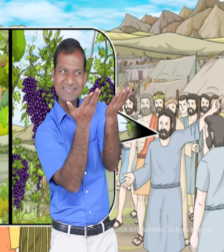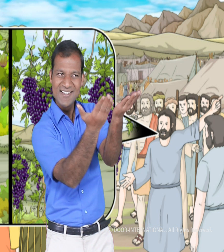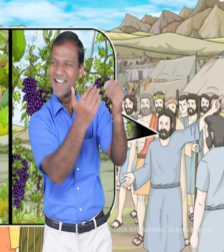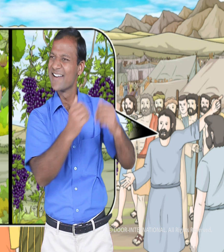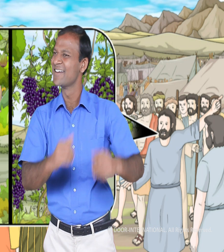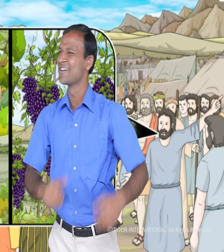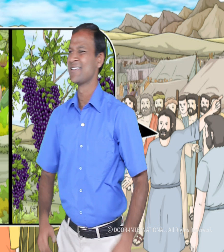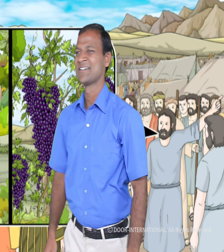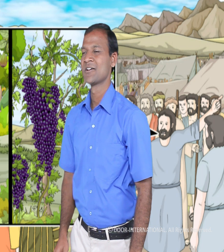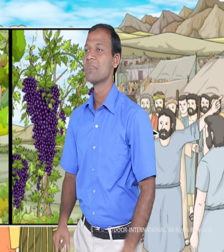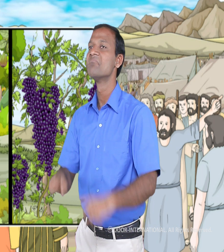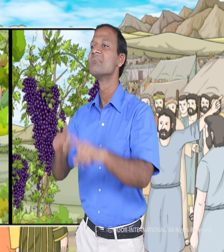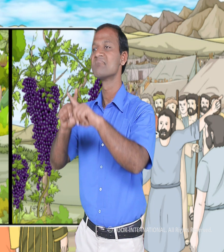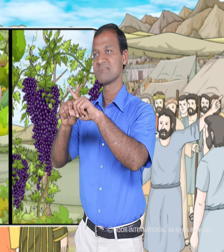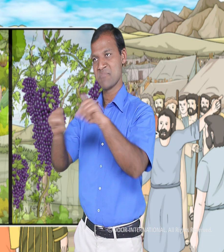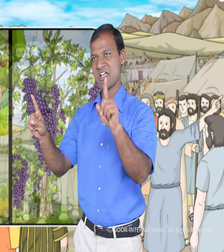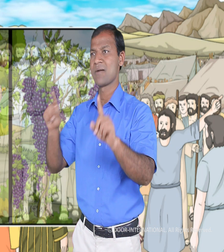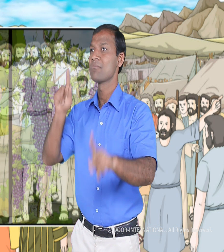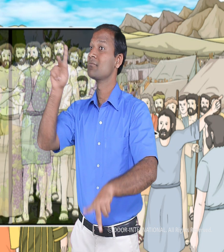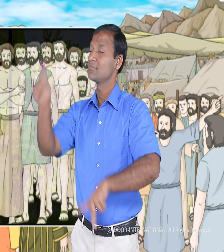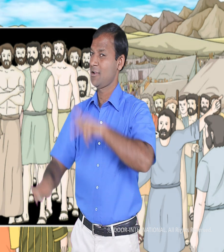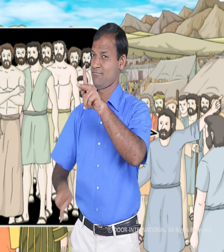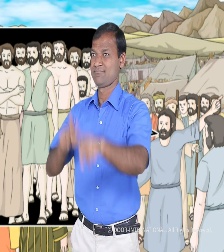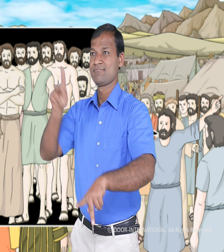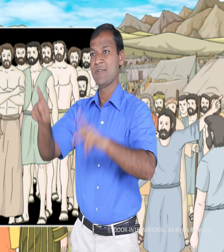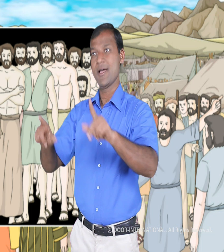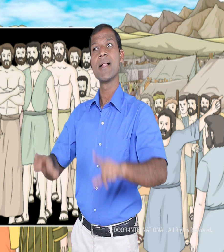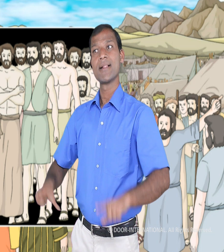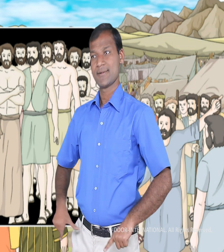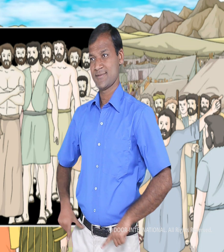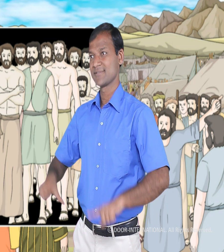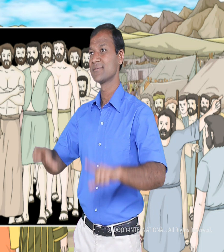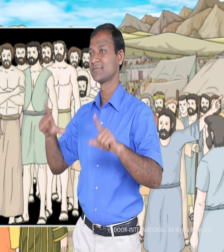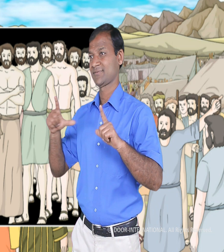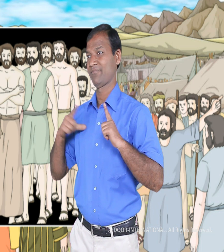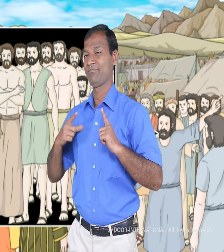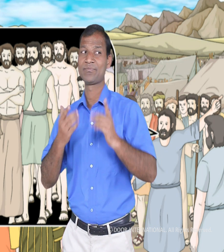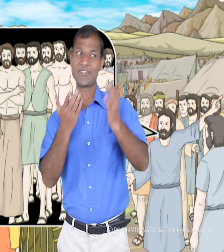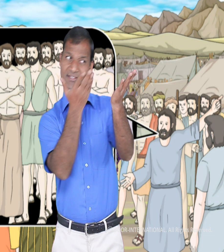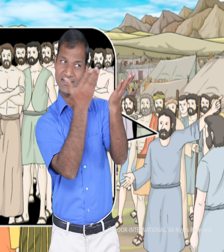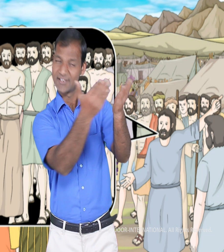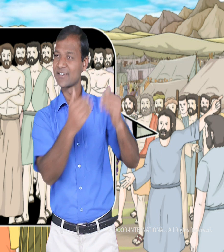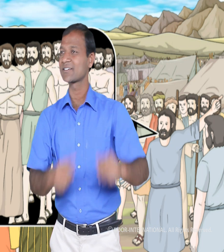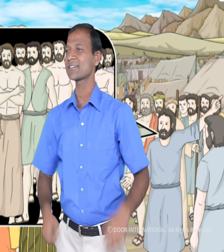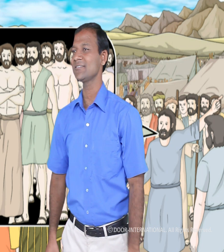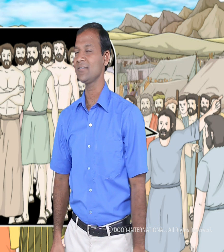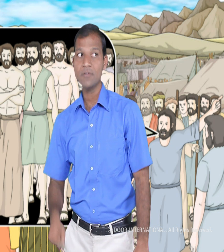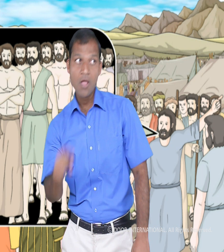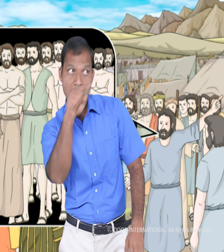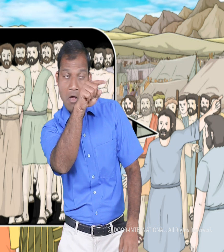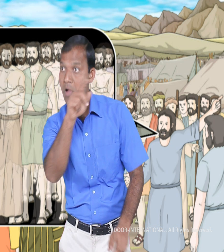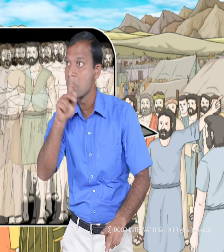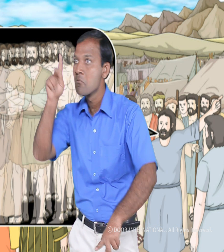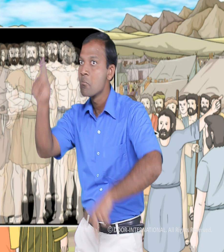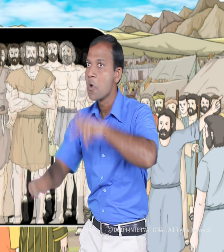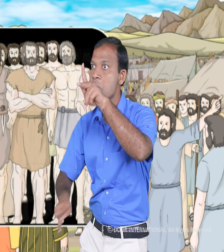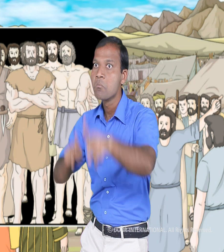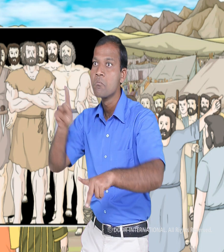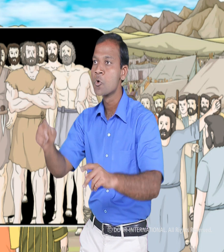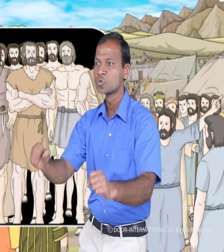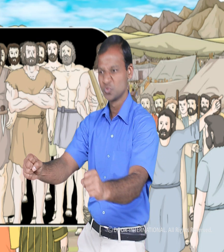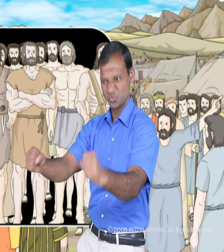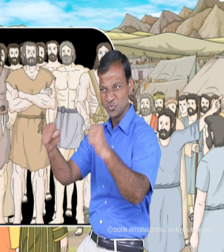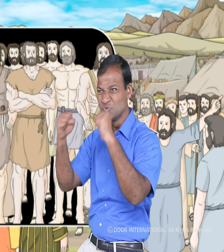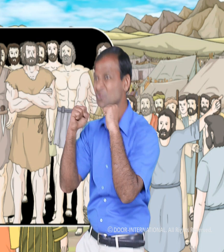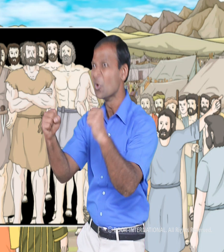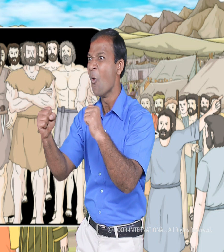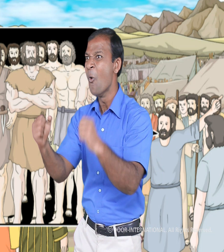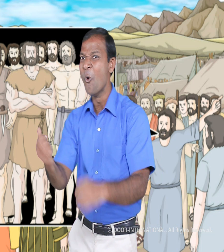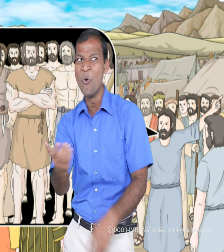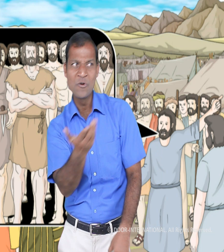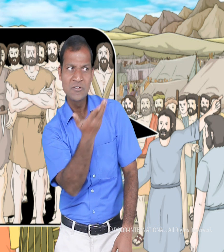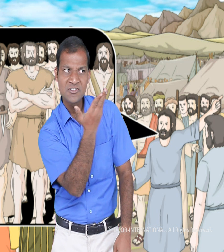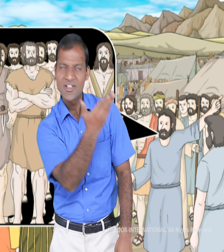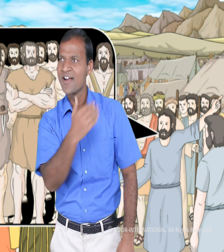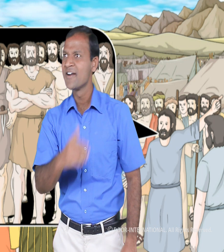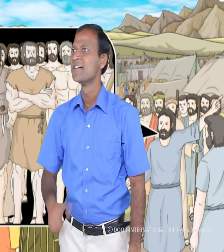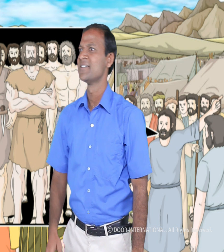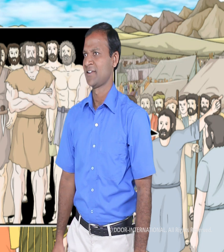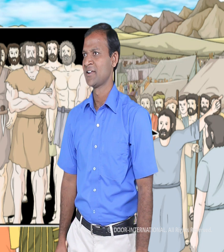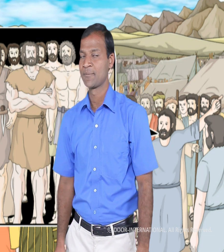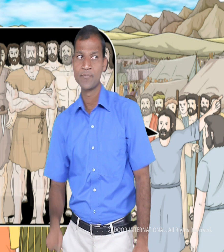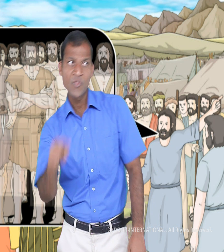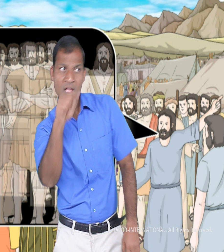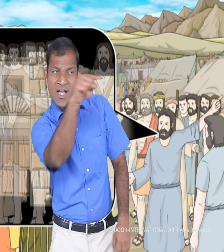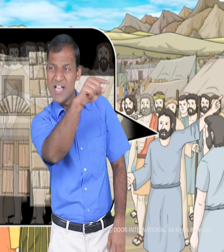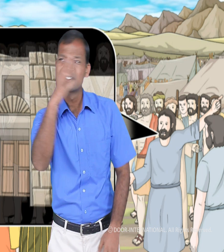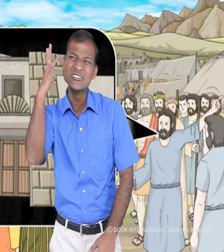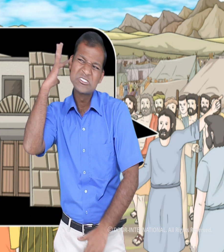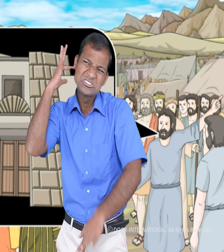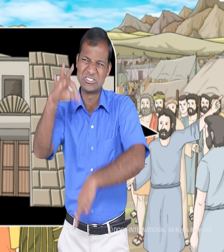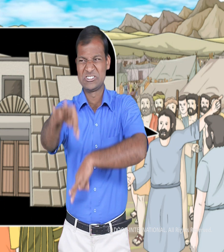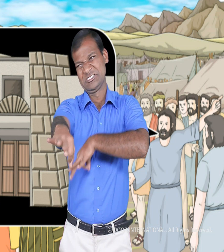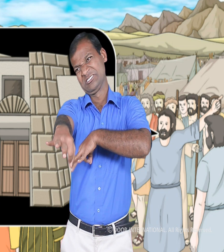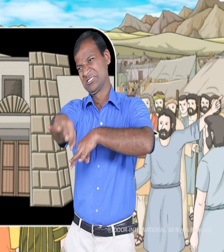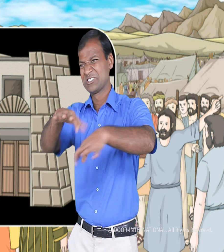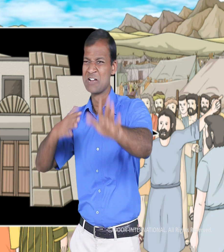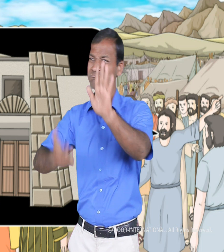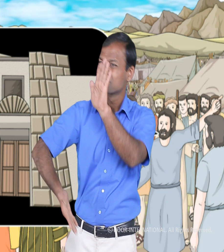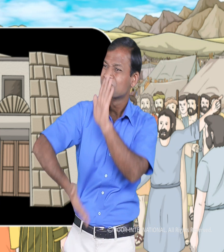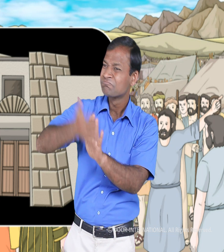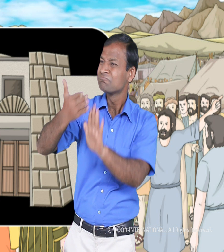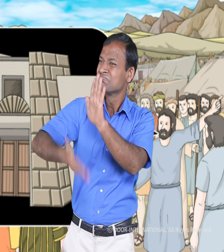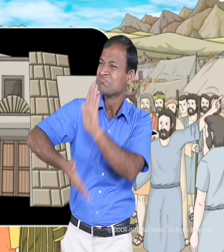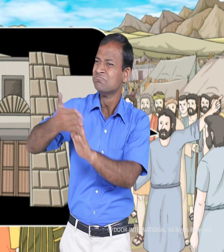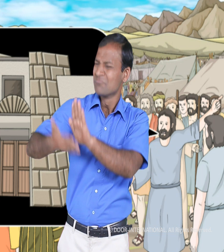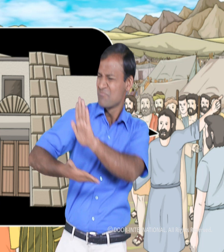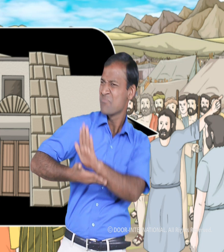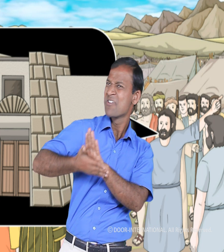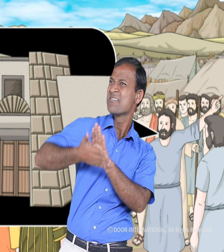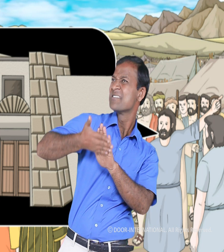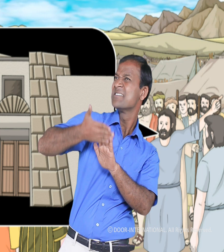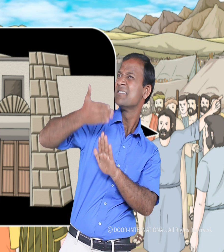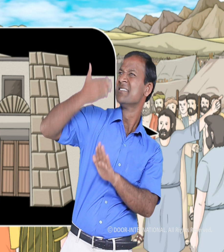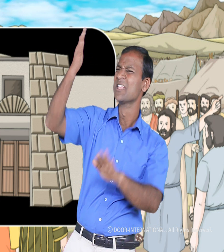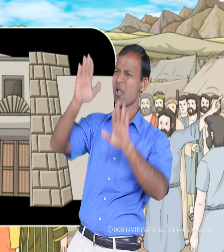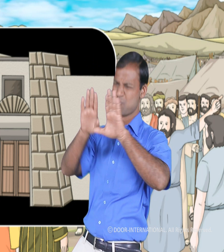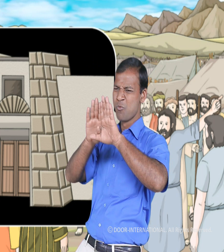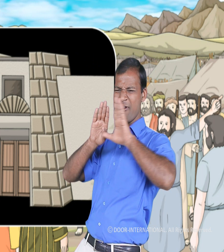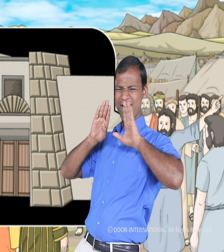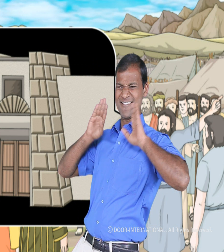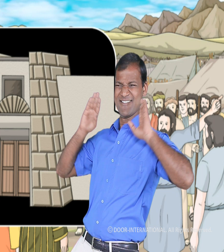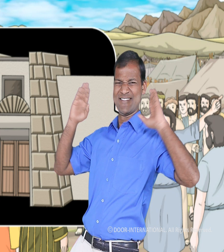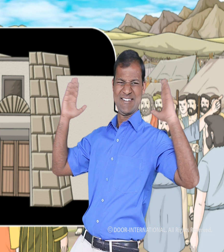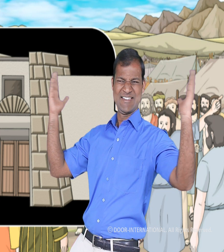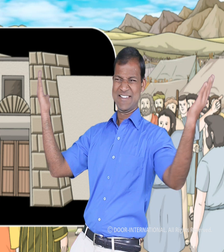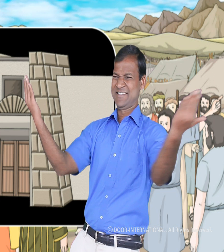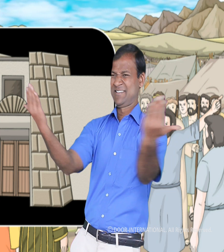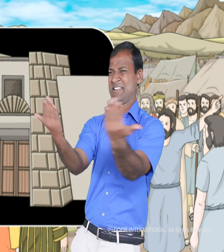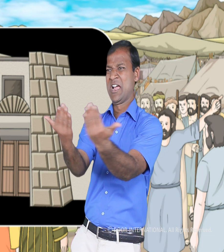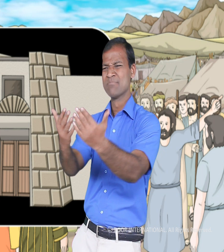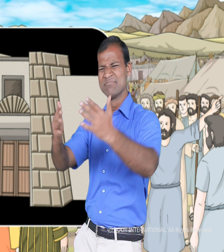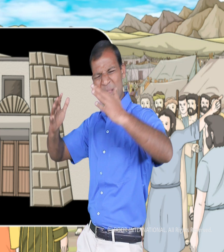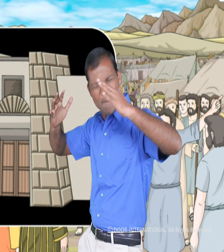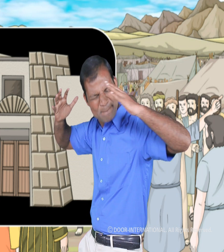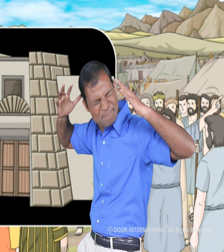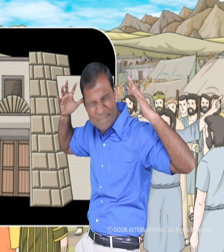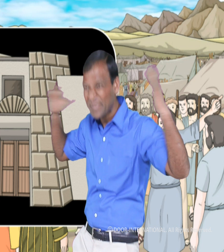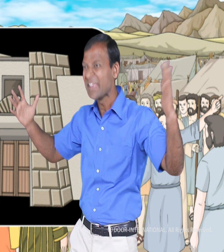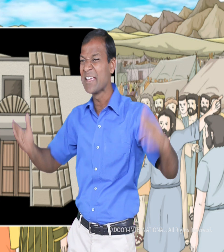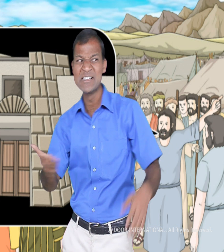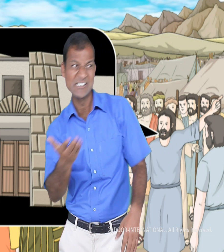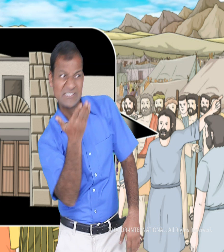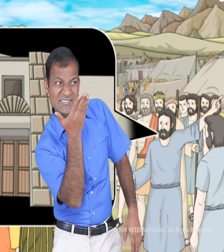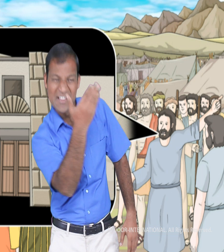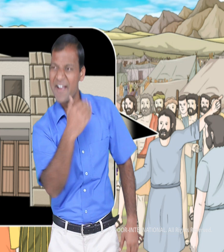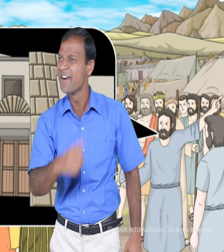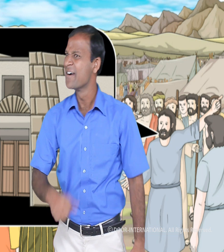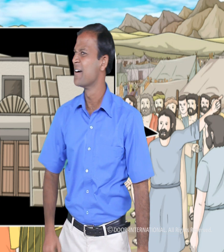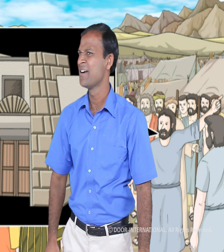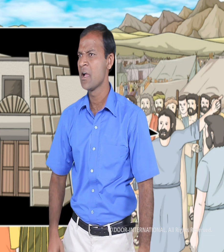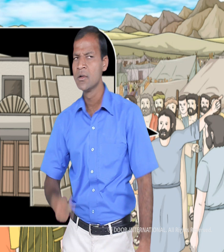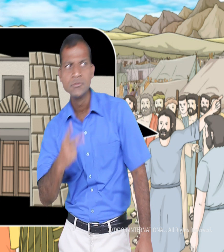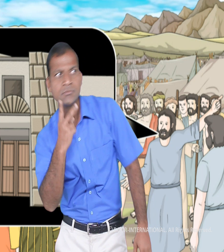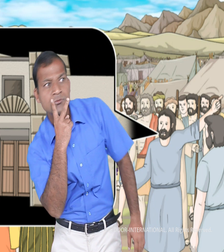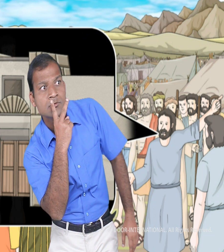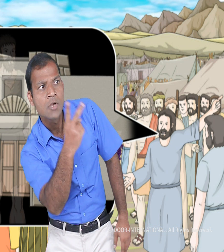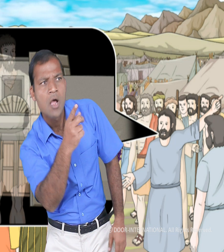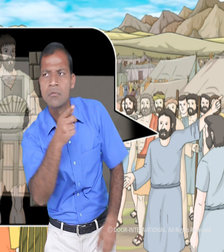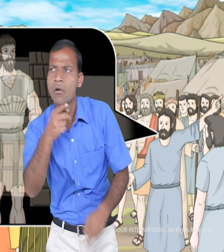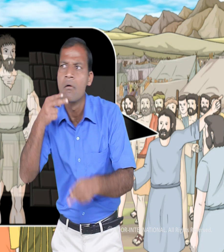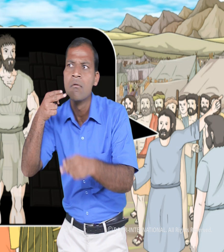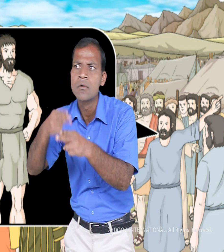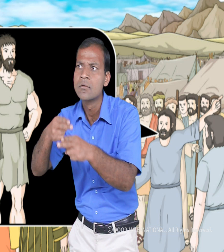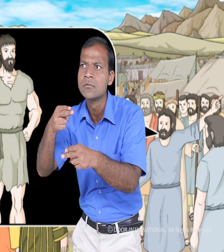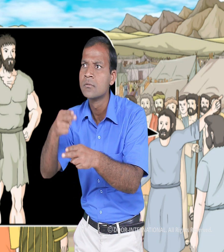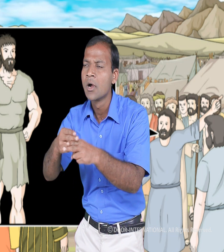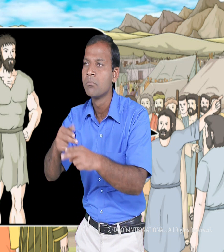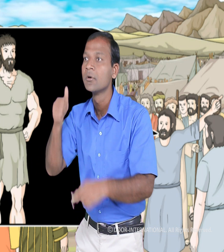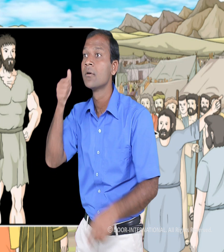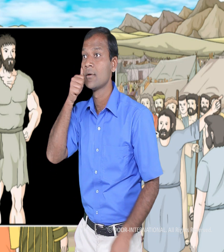Nevertheless, the people living in the land are strong, and the cities are large and fortified.